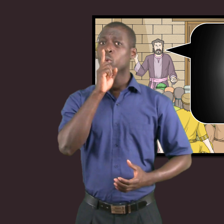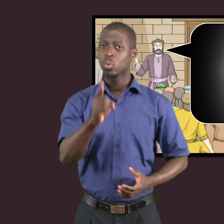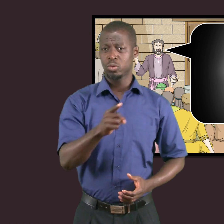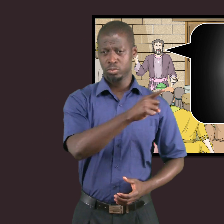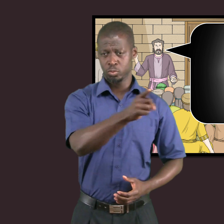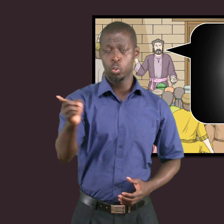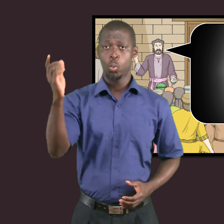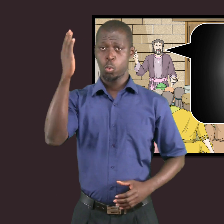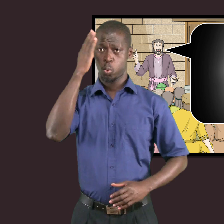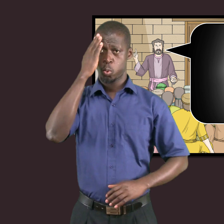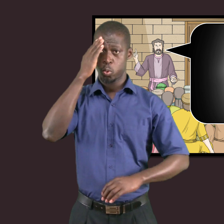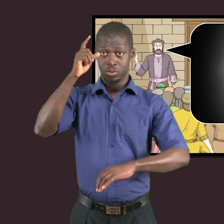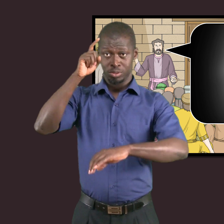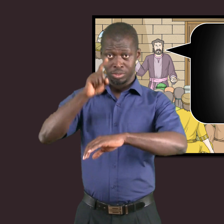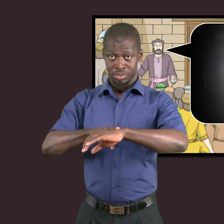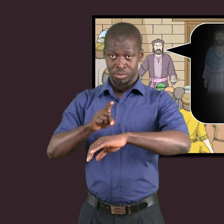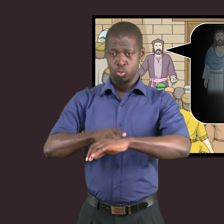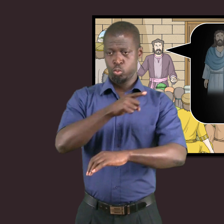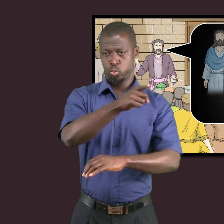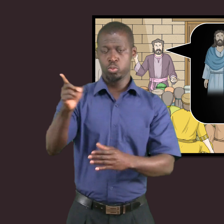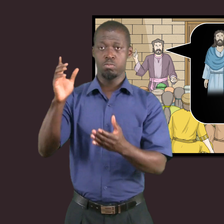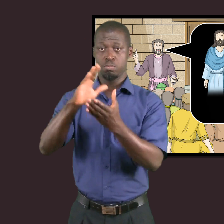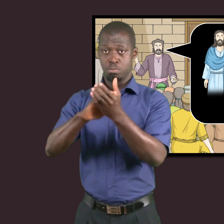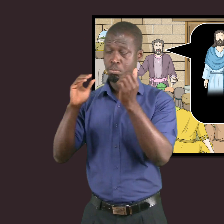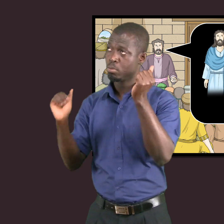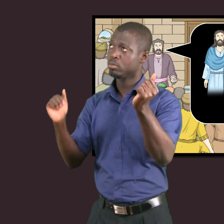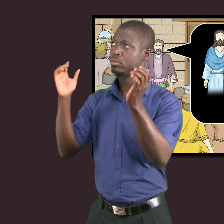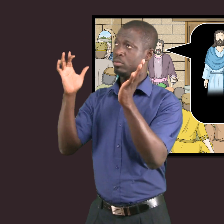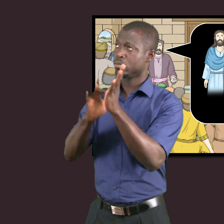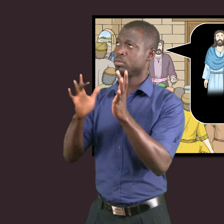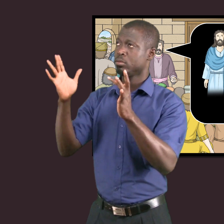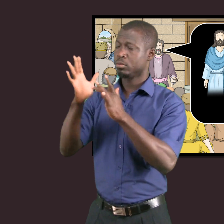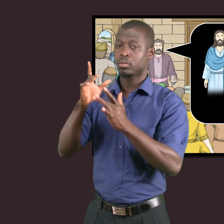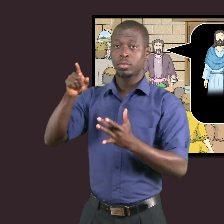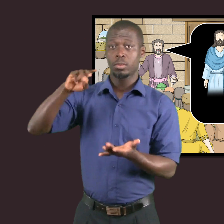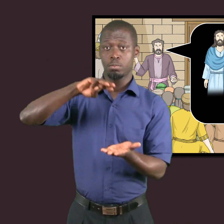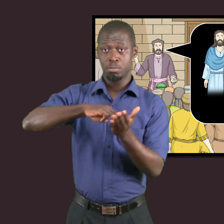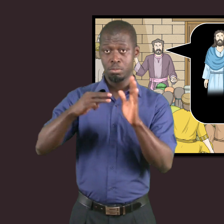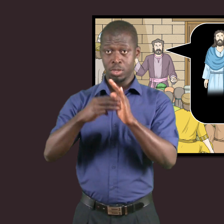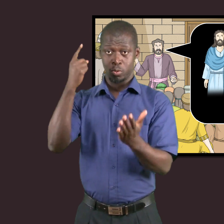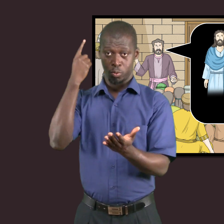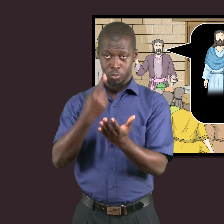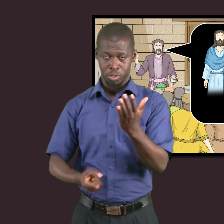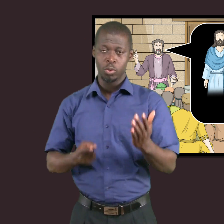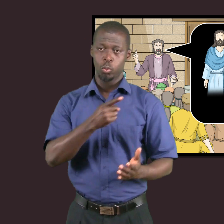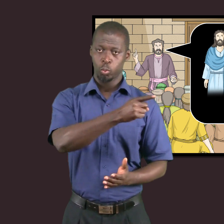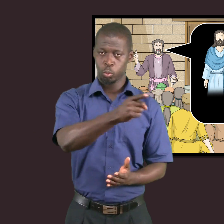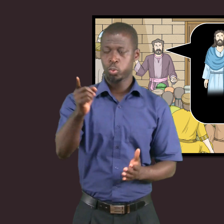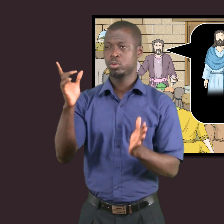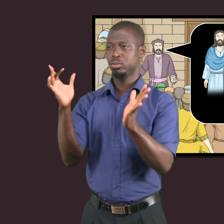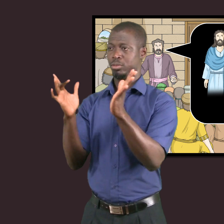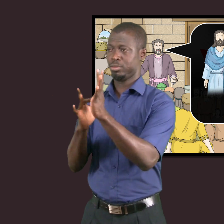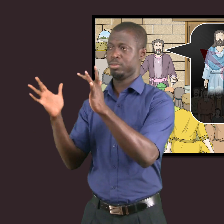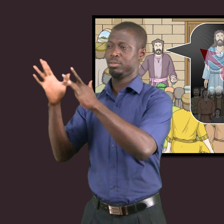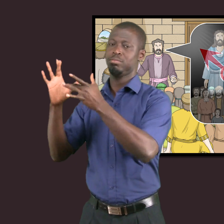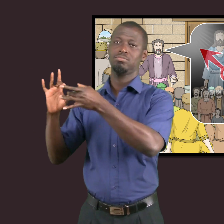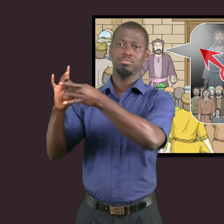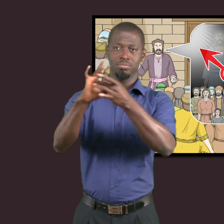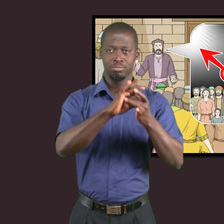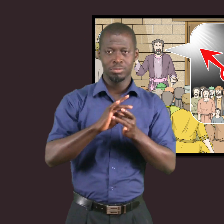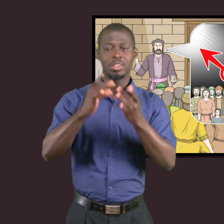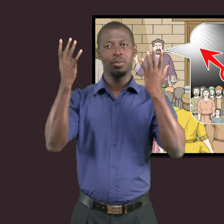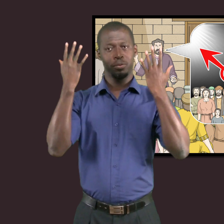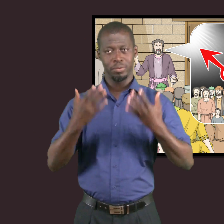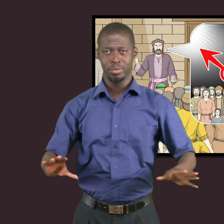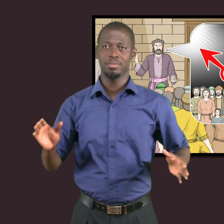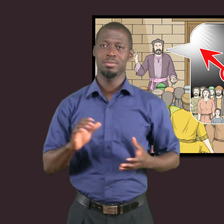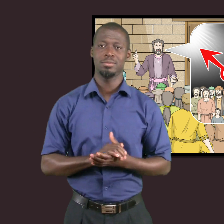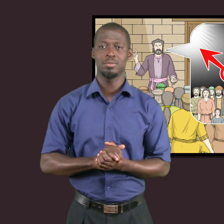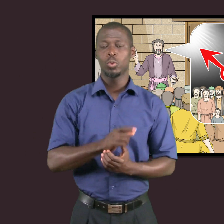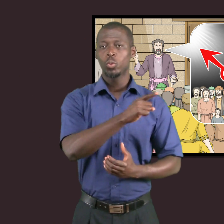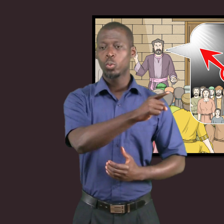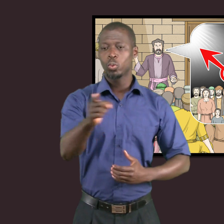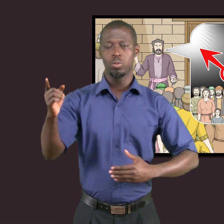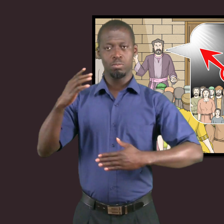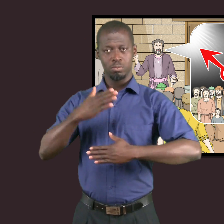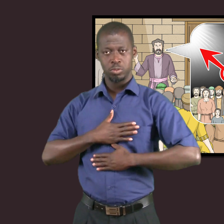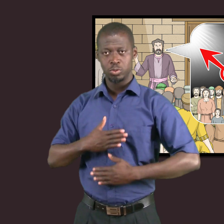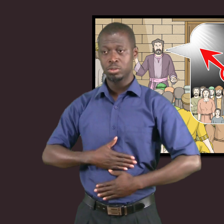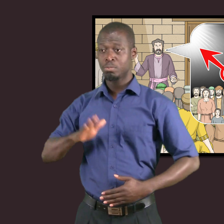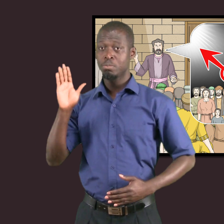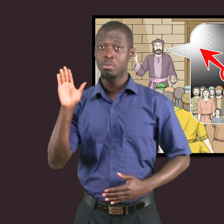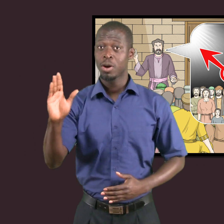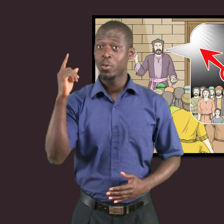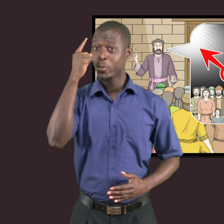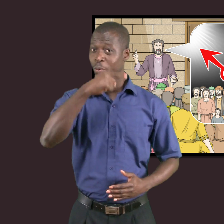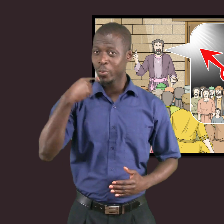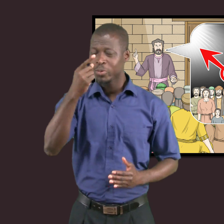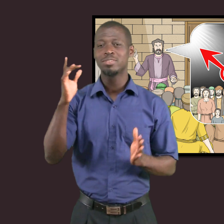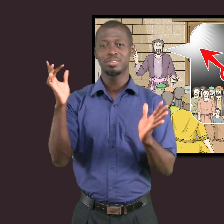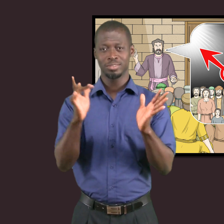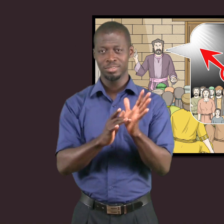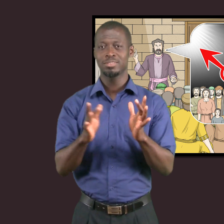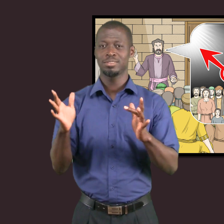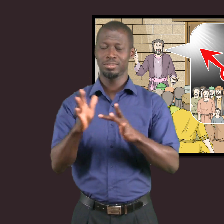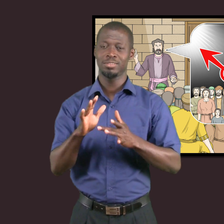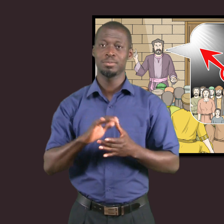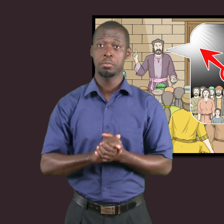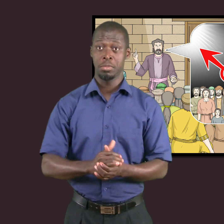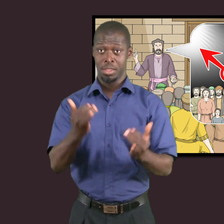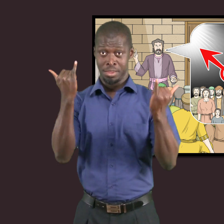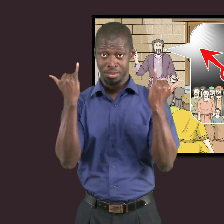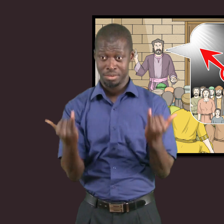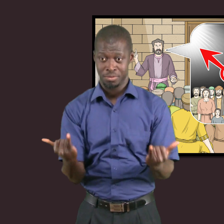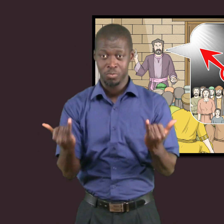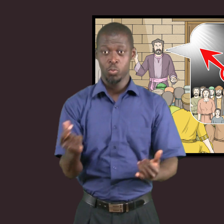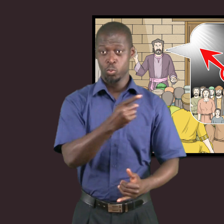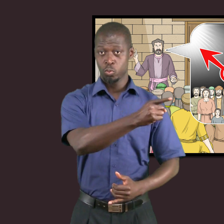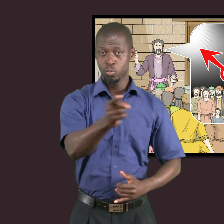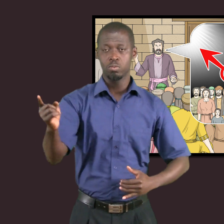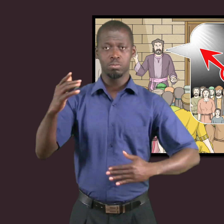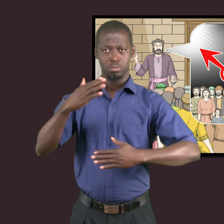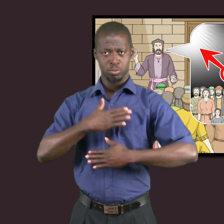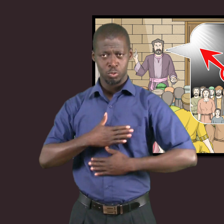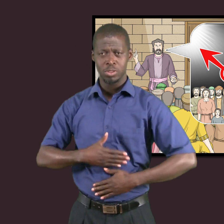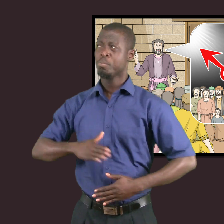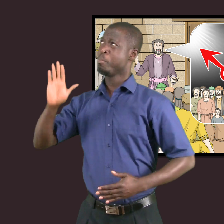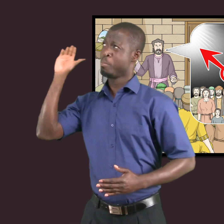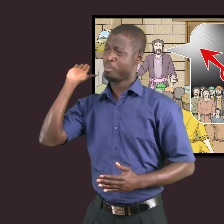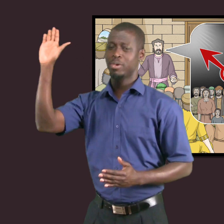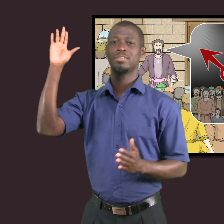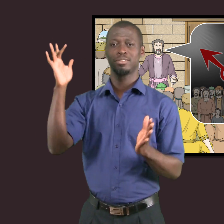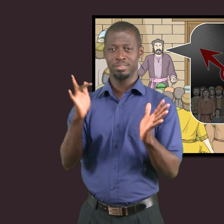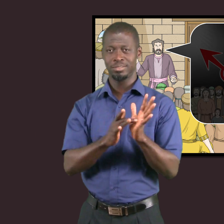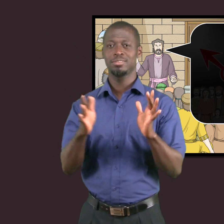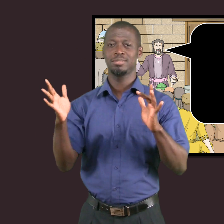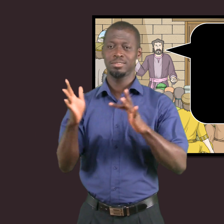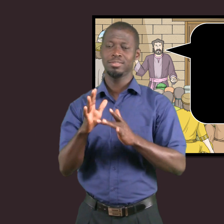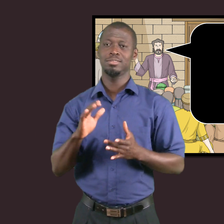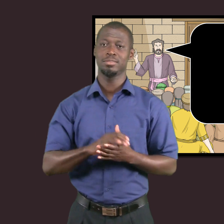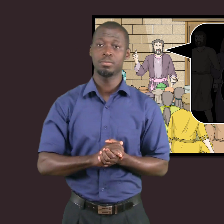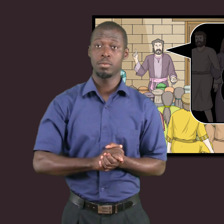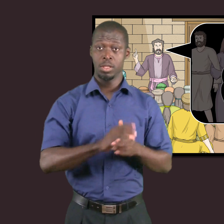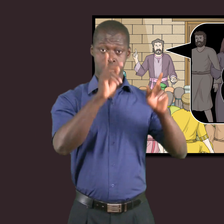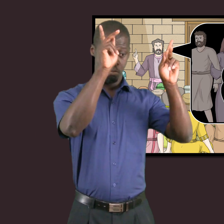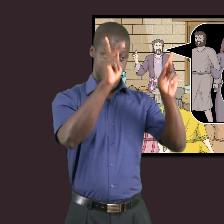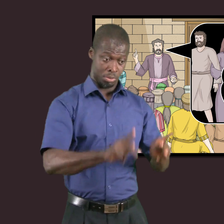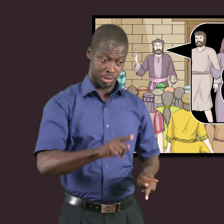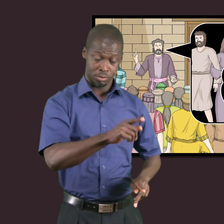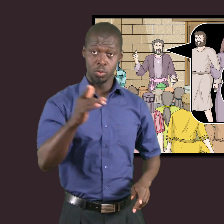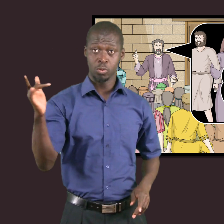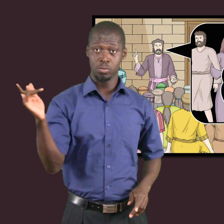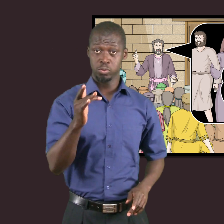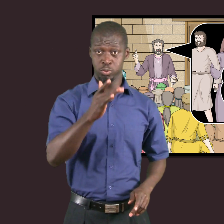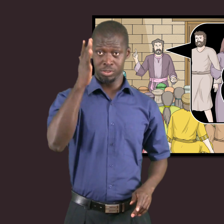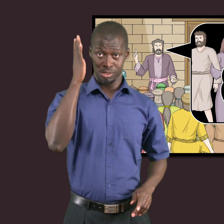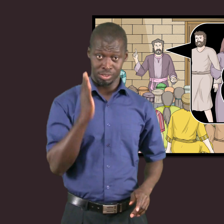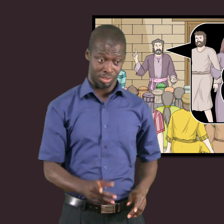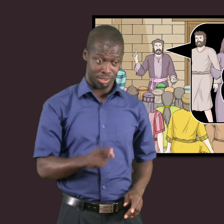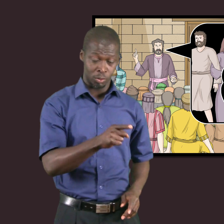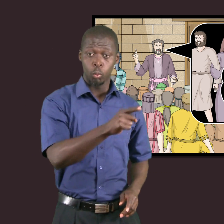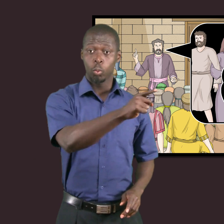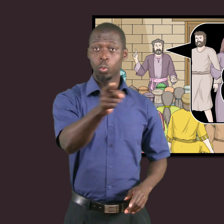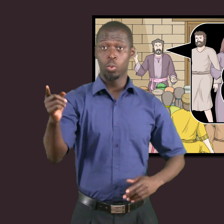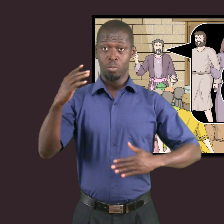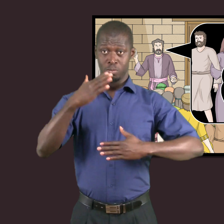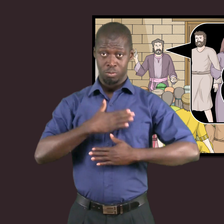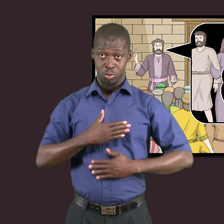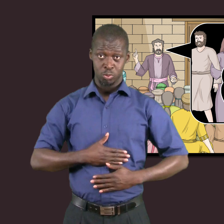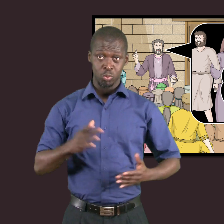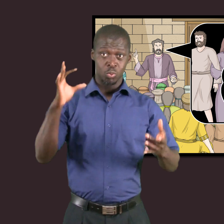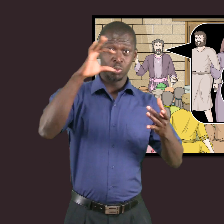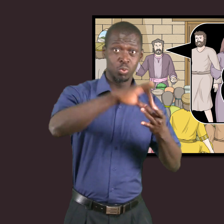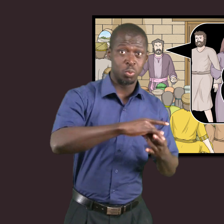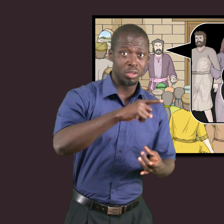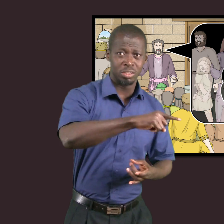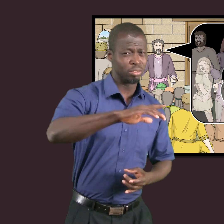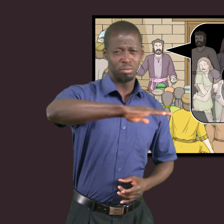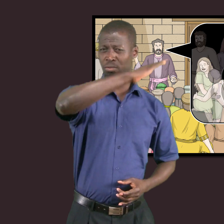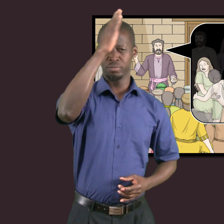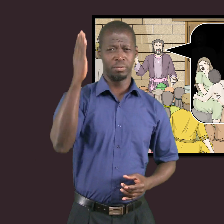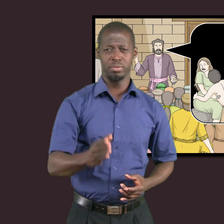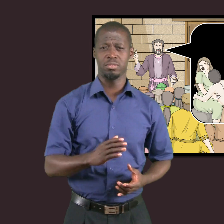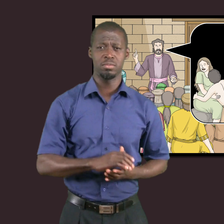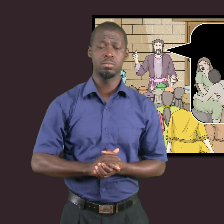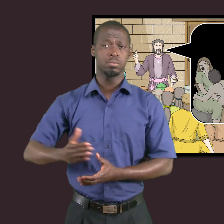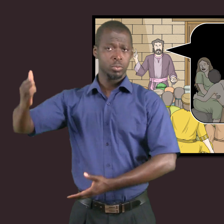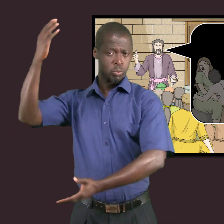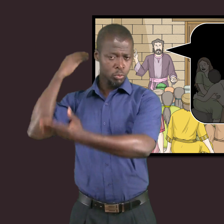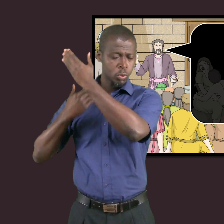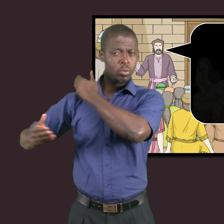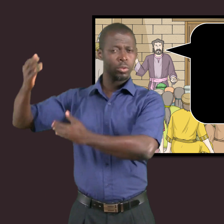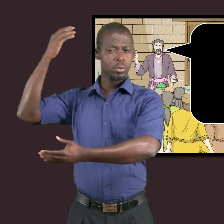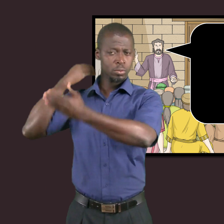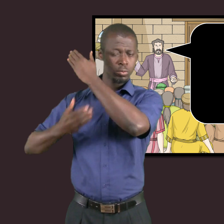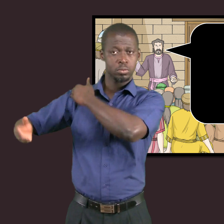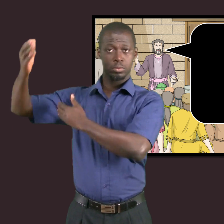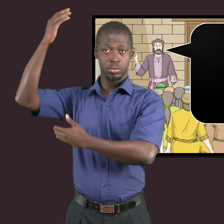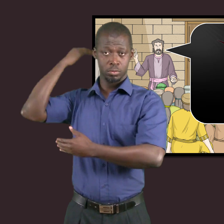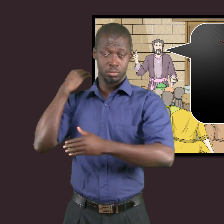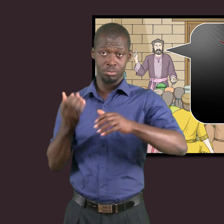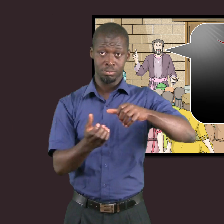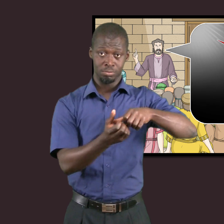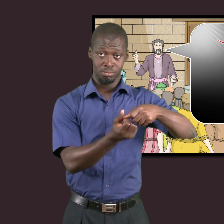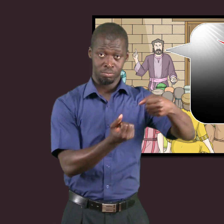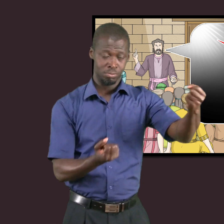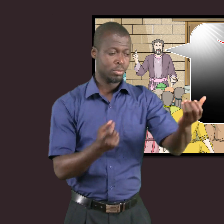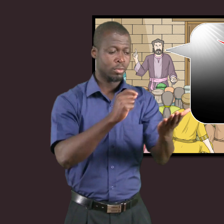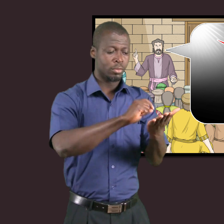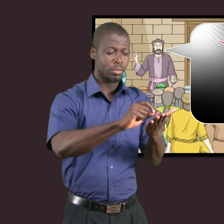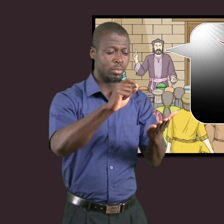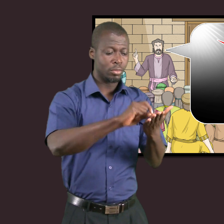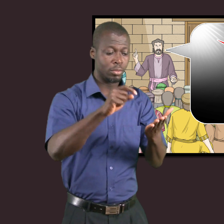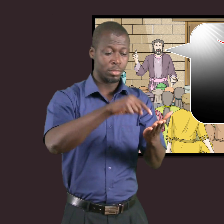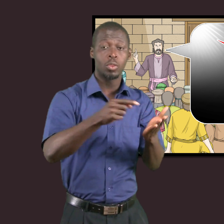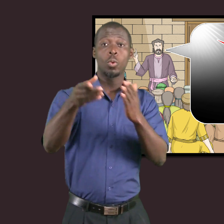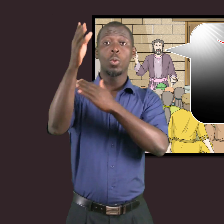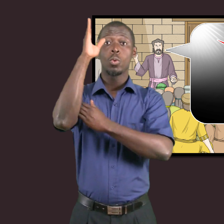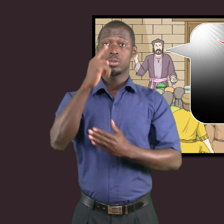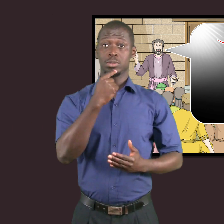Do you not know that your bodies are members of Christ? Shall I then take the members of Christ and unite them with a prostitute? Never! Or don’t you know that he who unites himself with a prostitute is one with her in body?